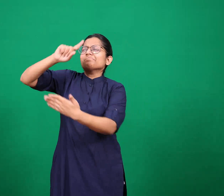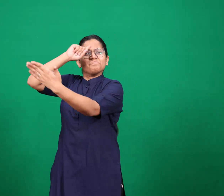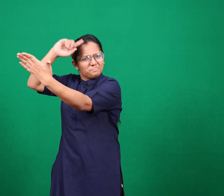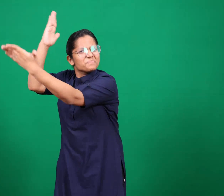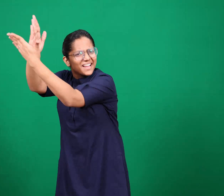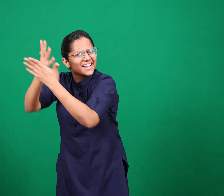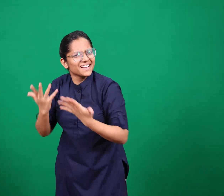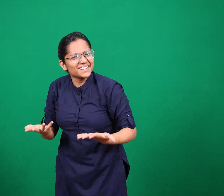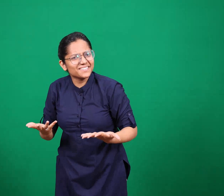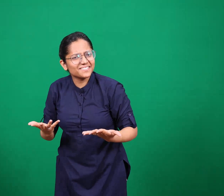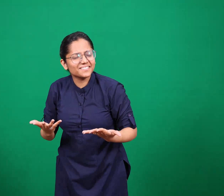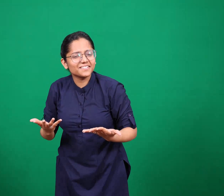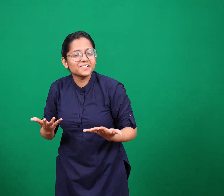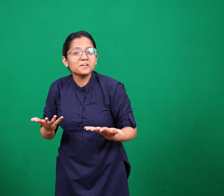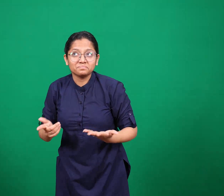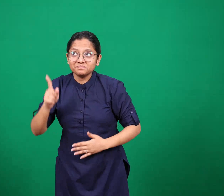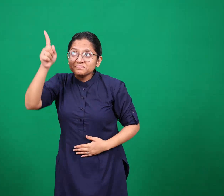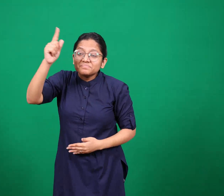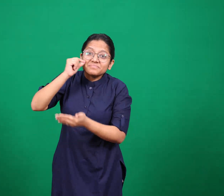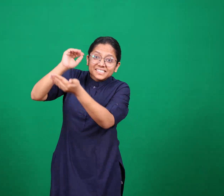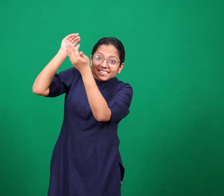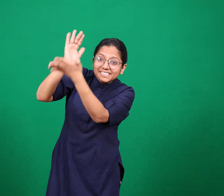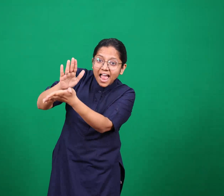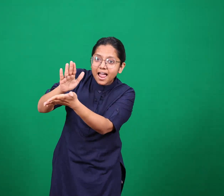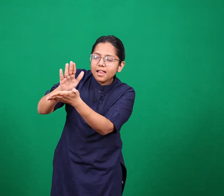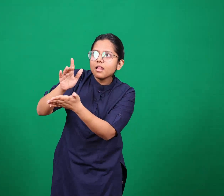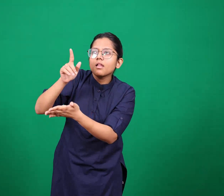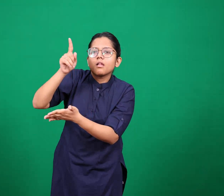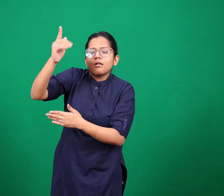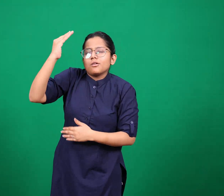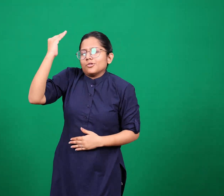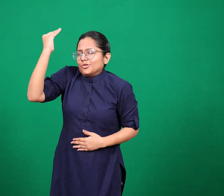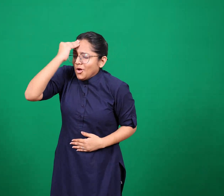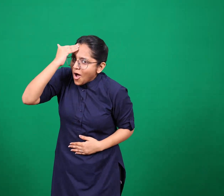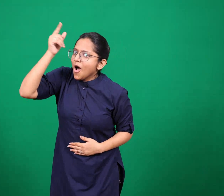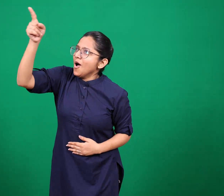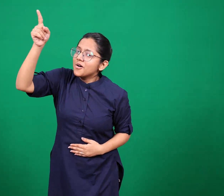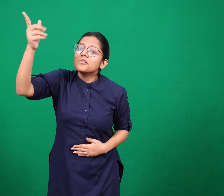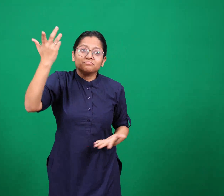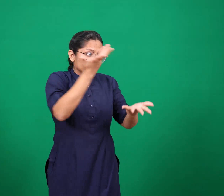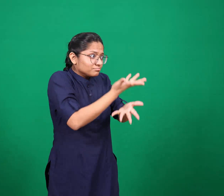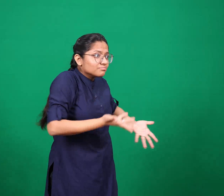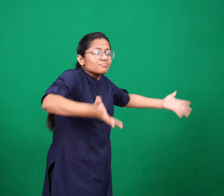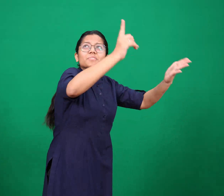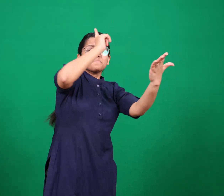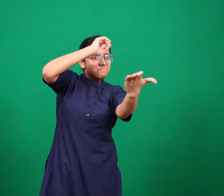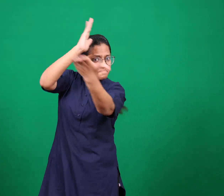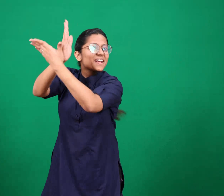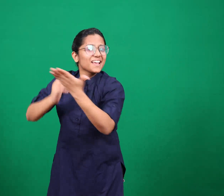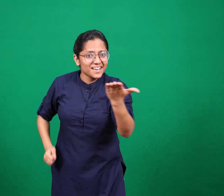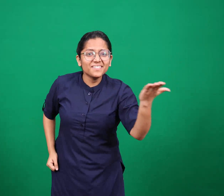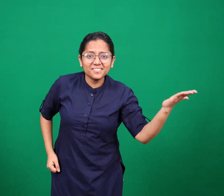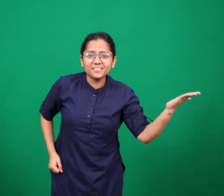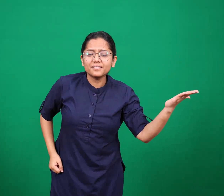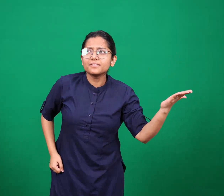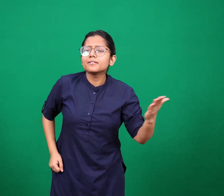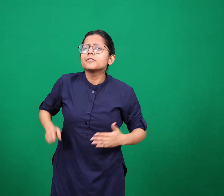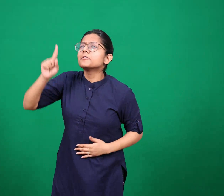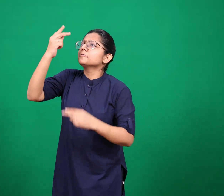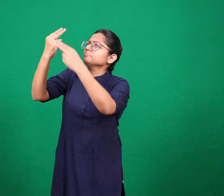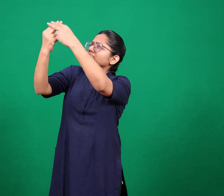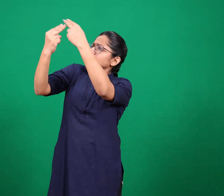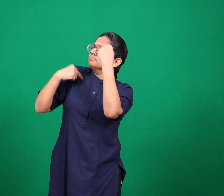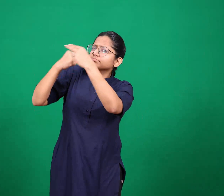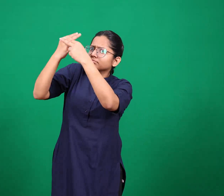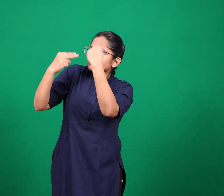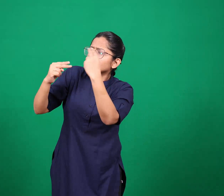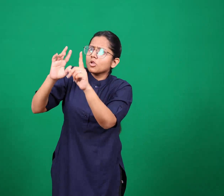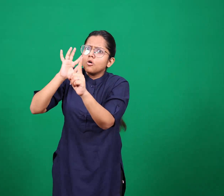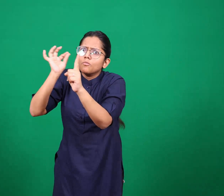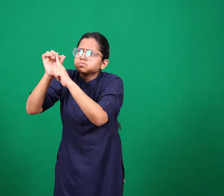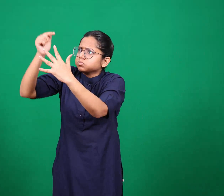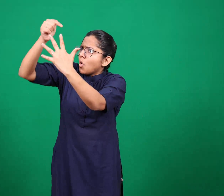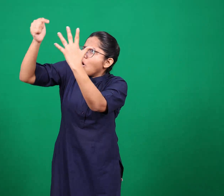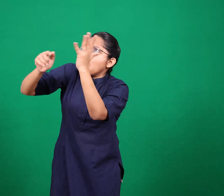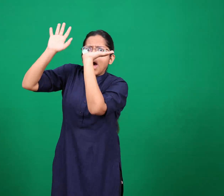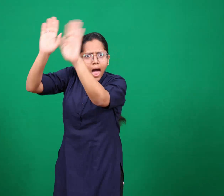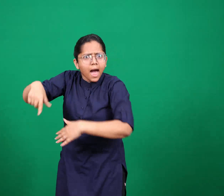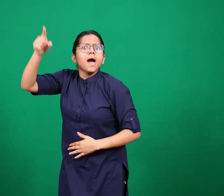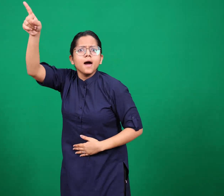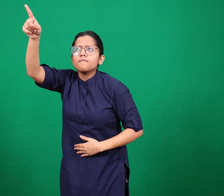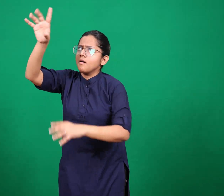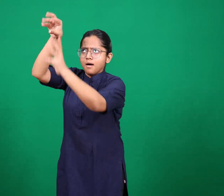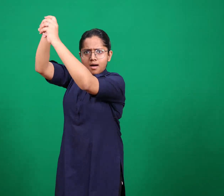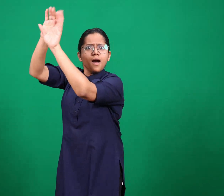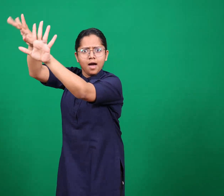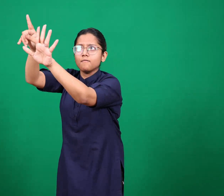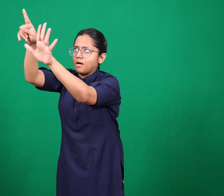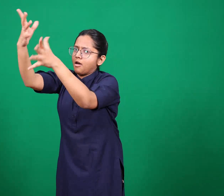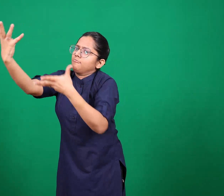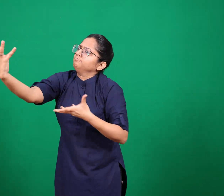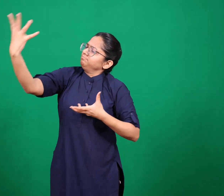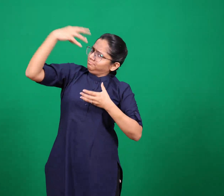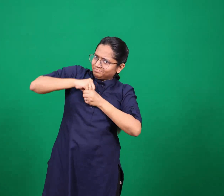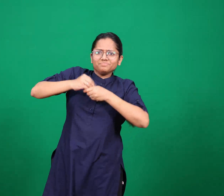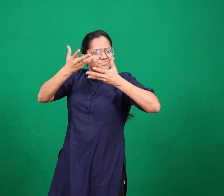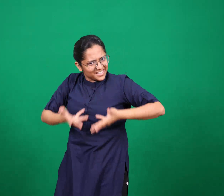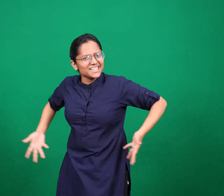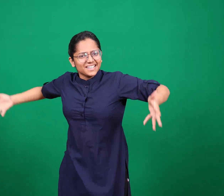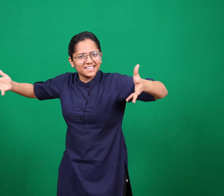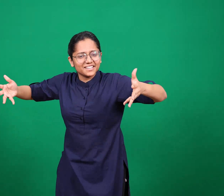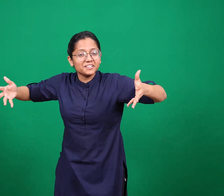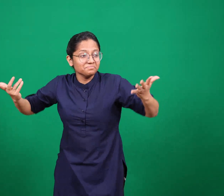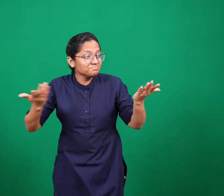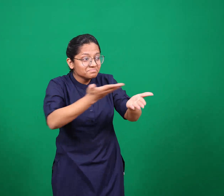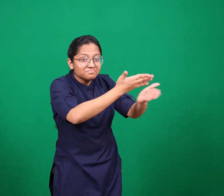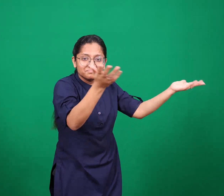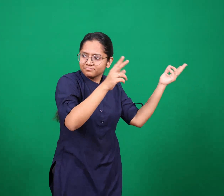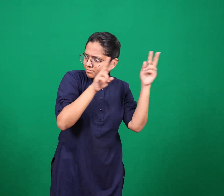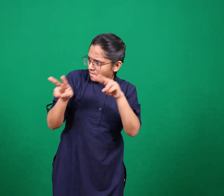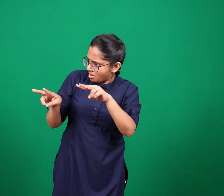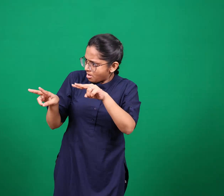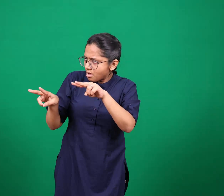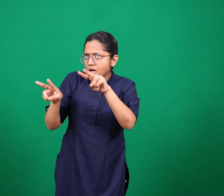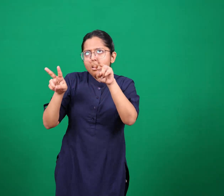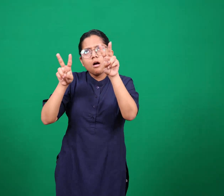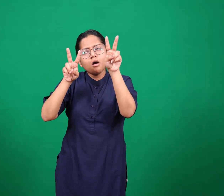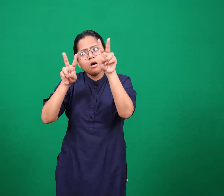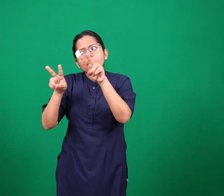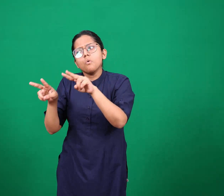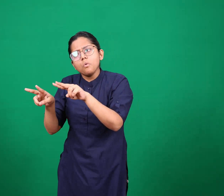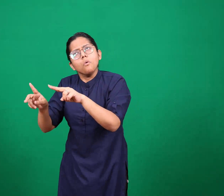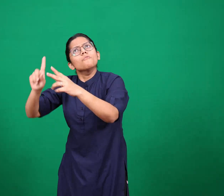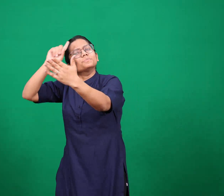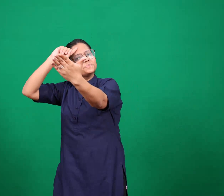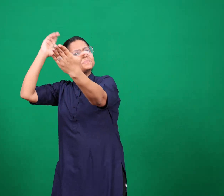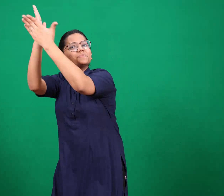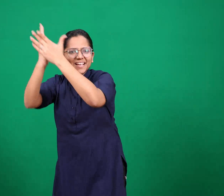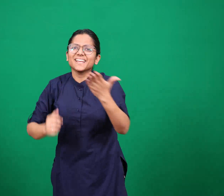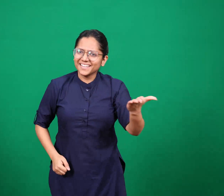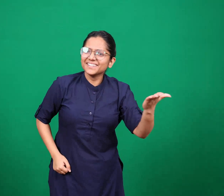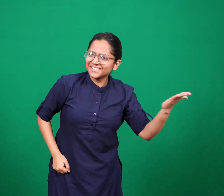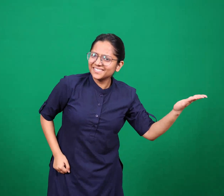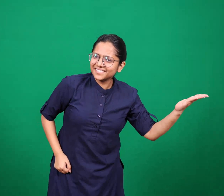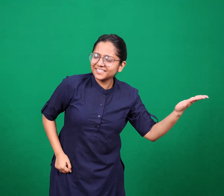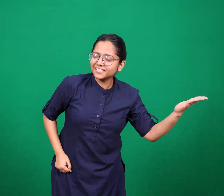Whoever believes in the Son of God has this testimony within him;